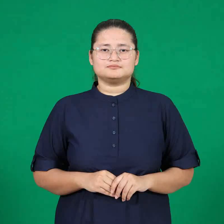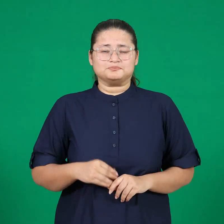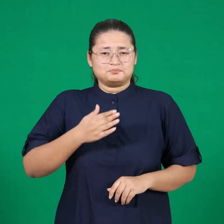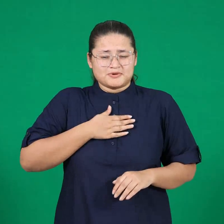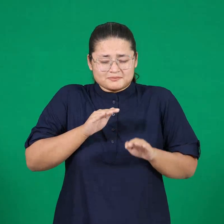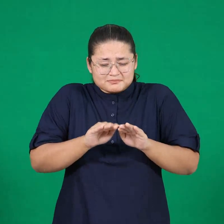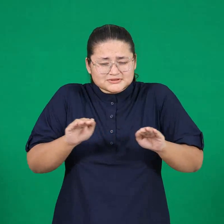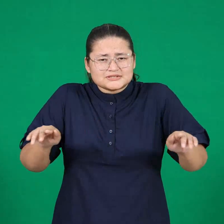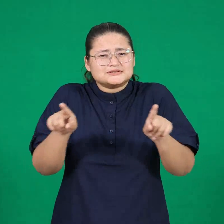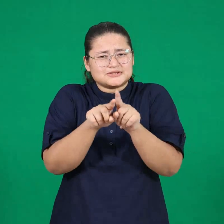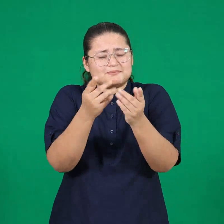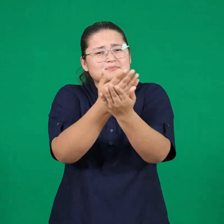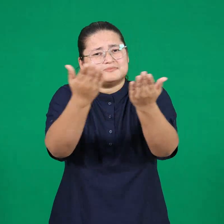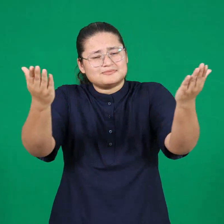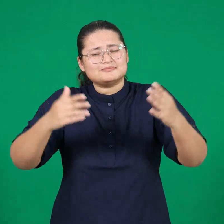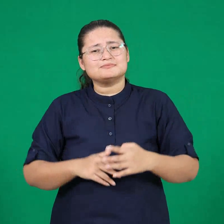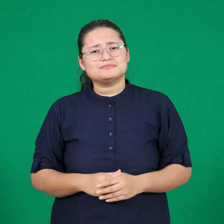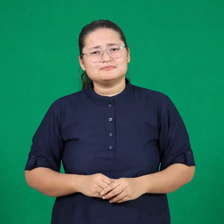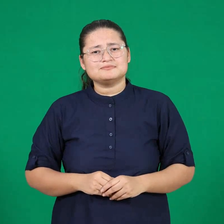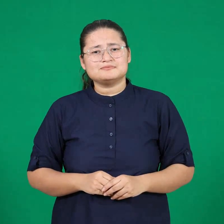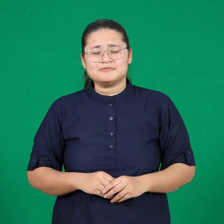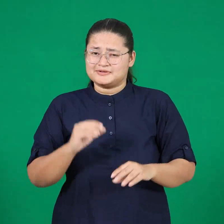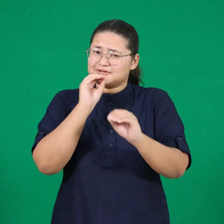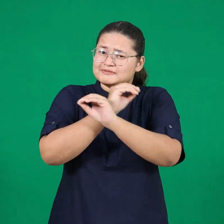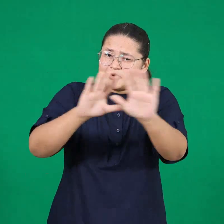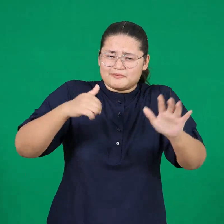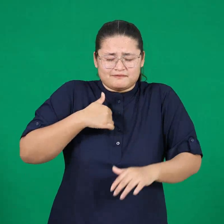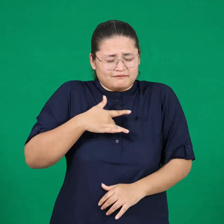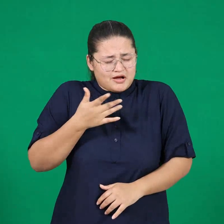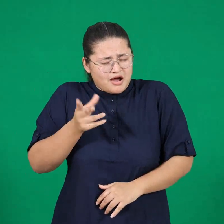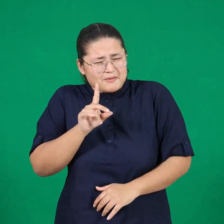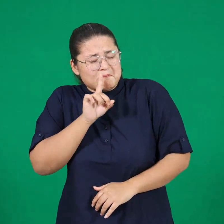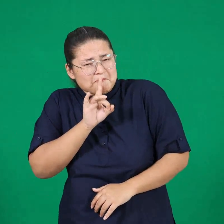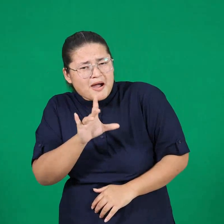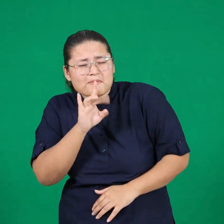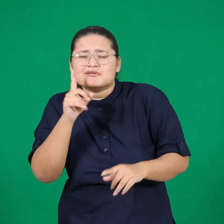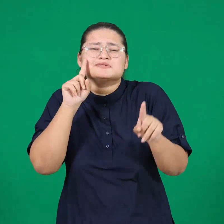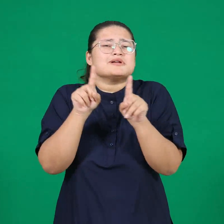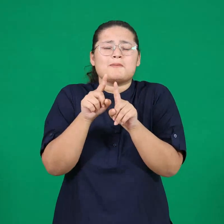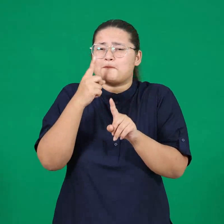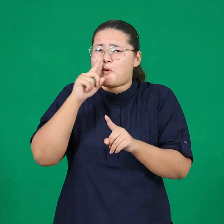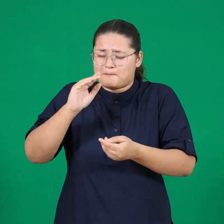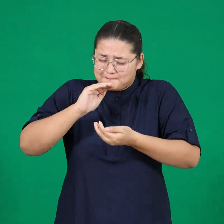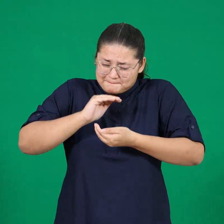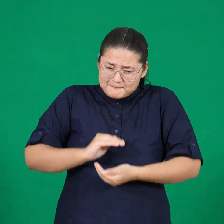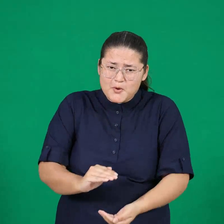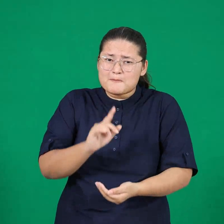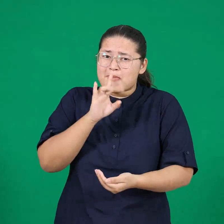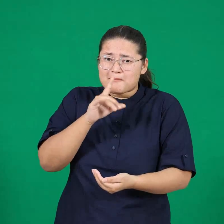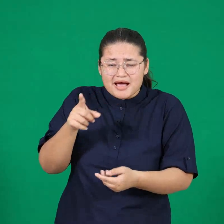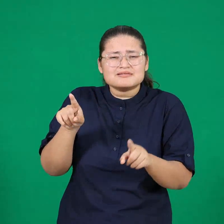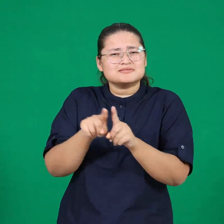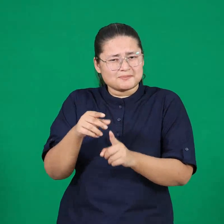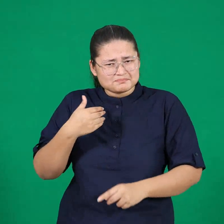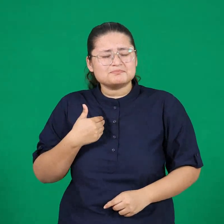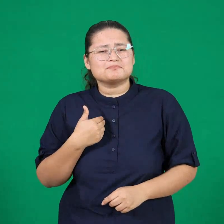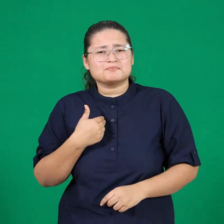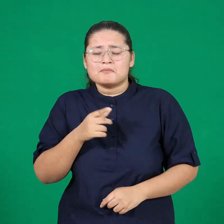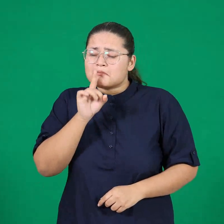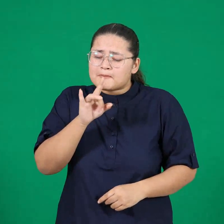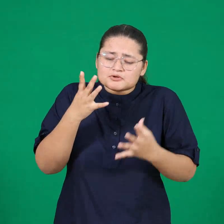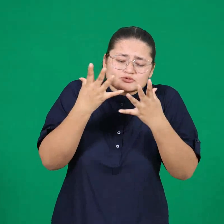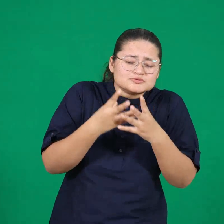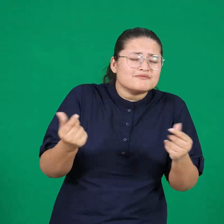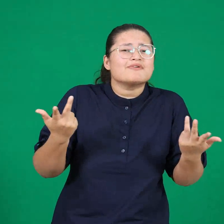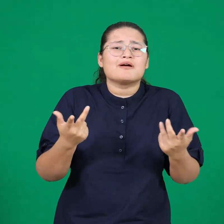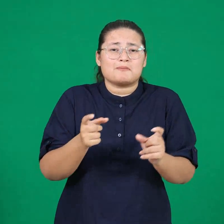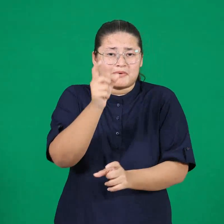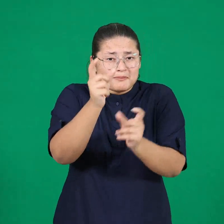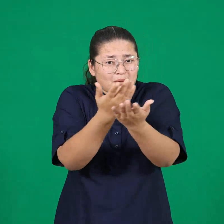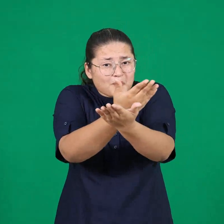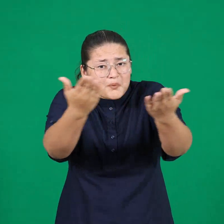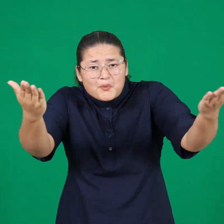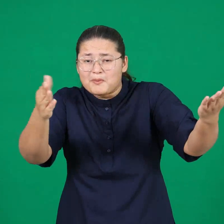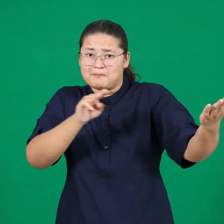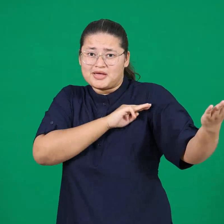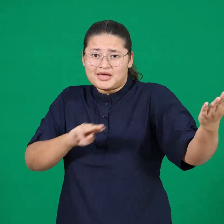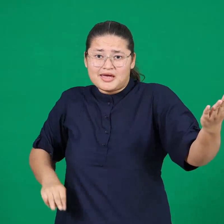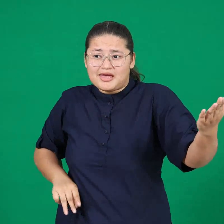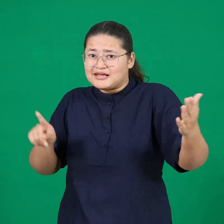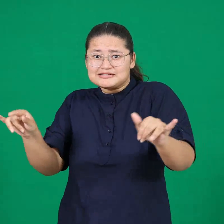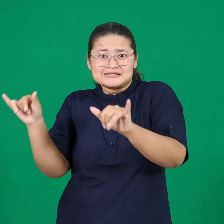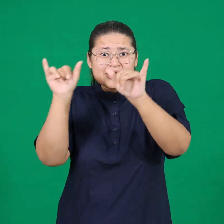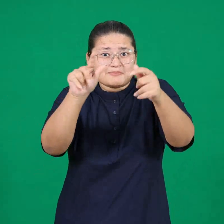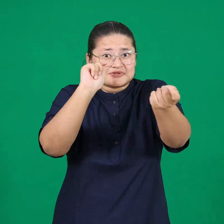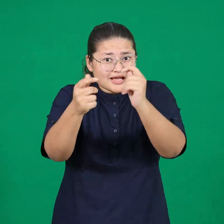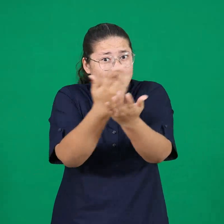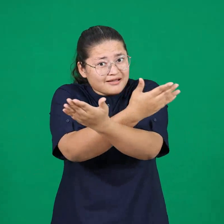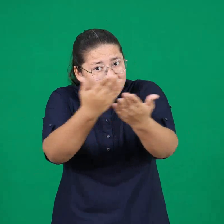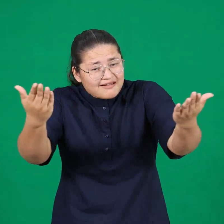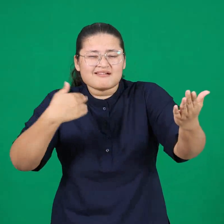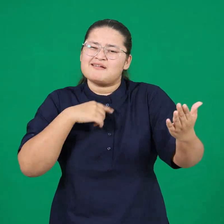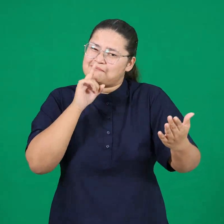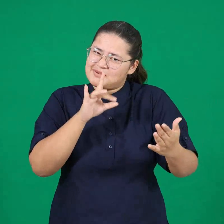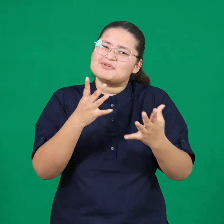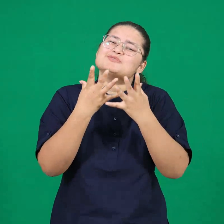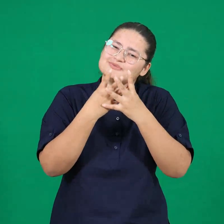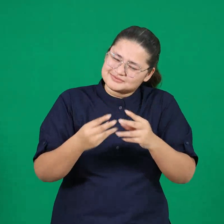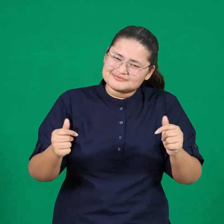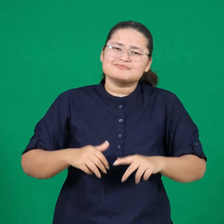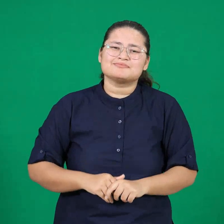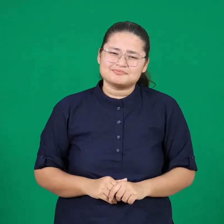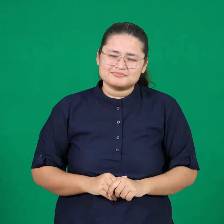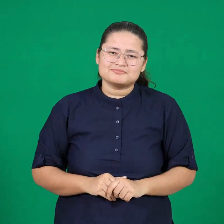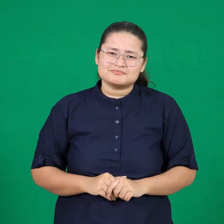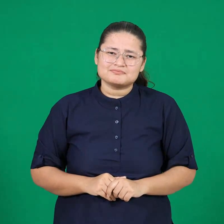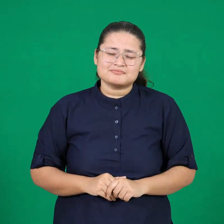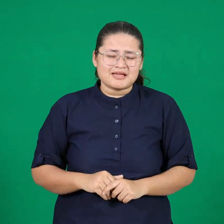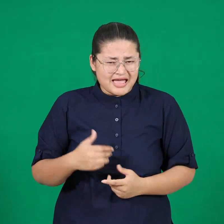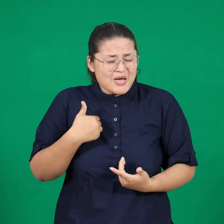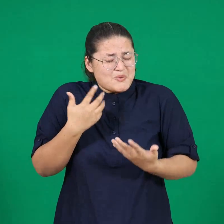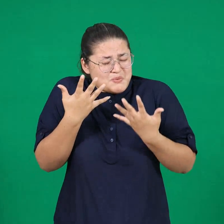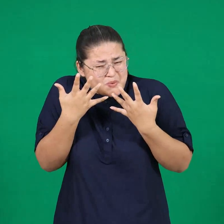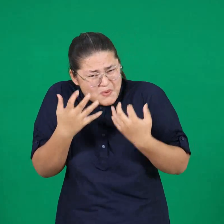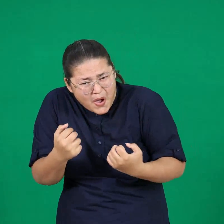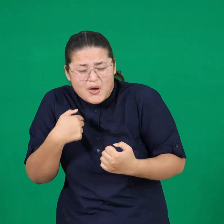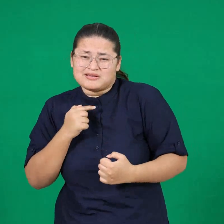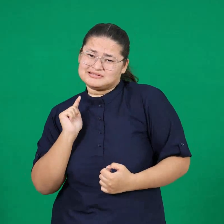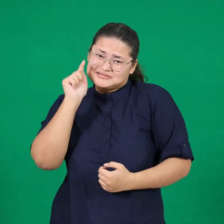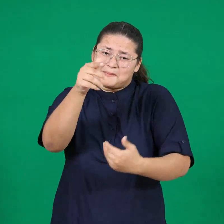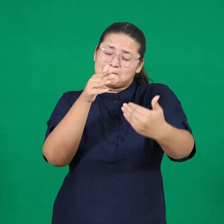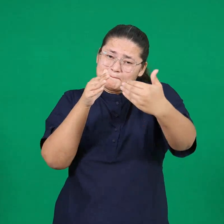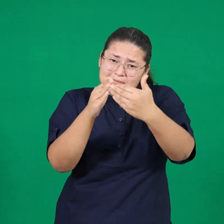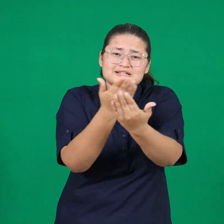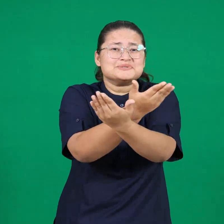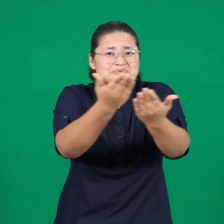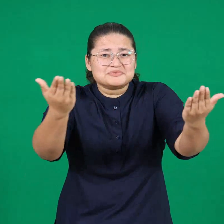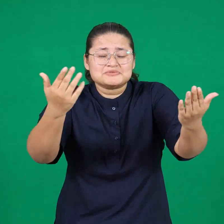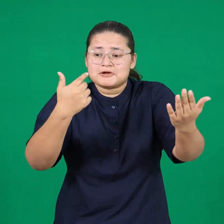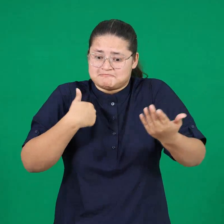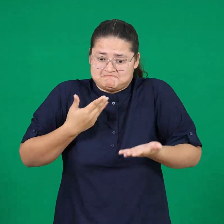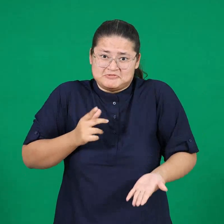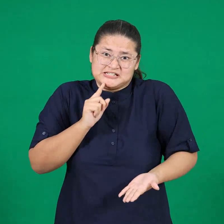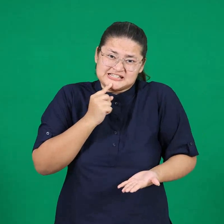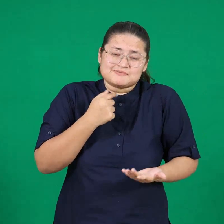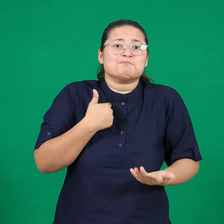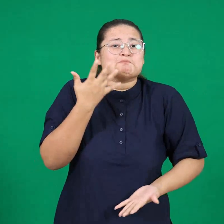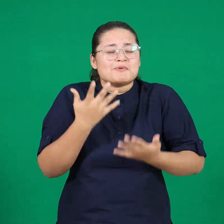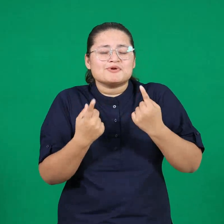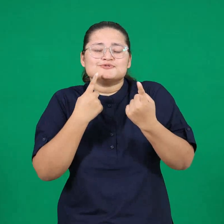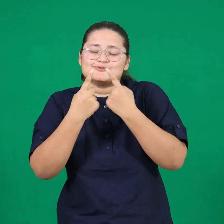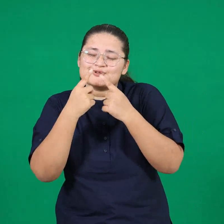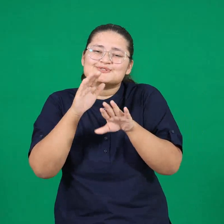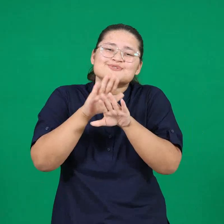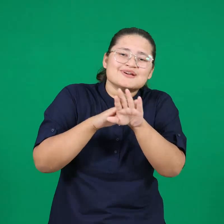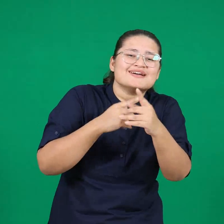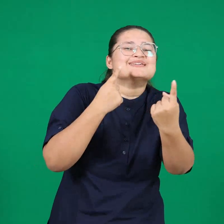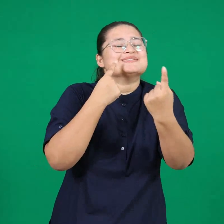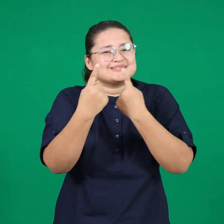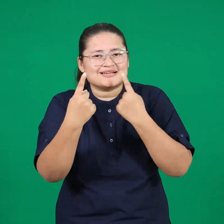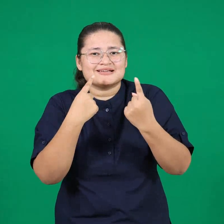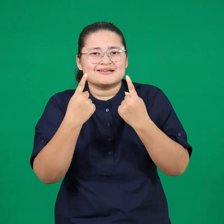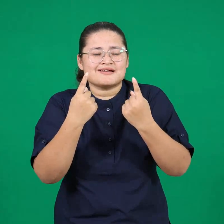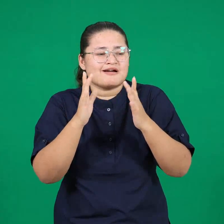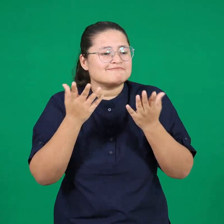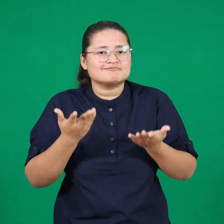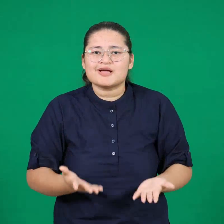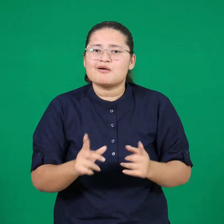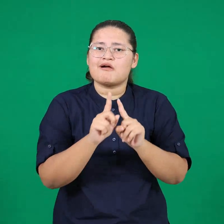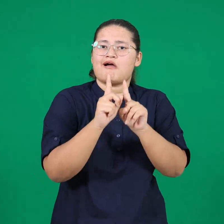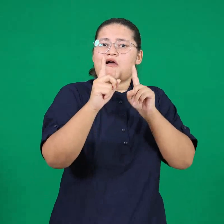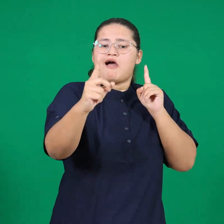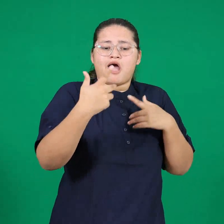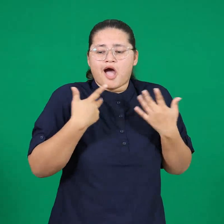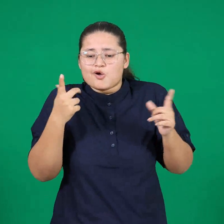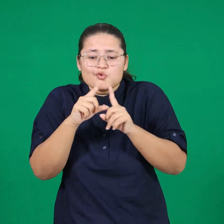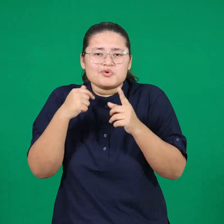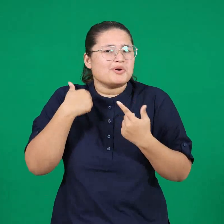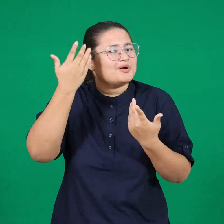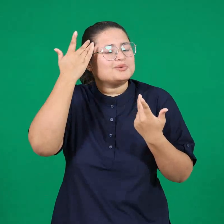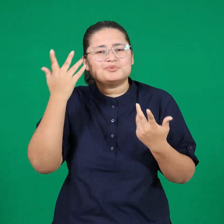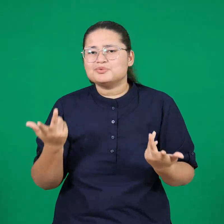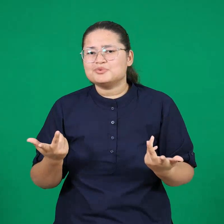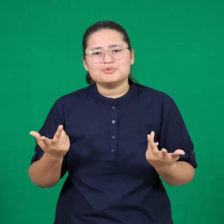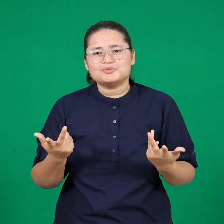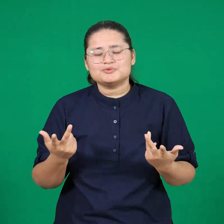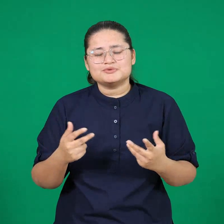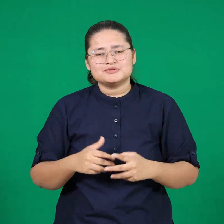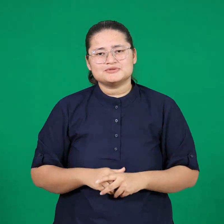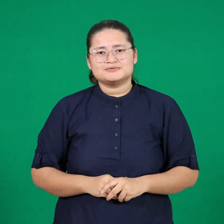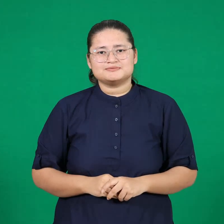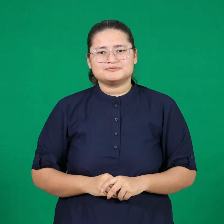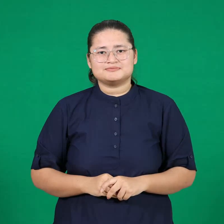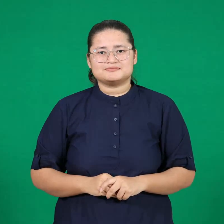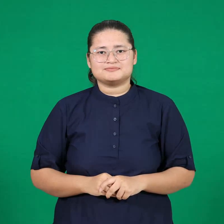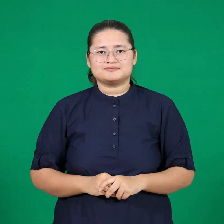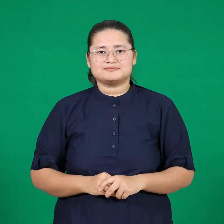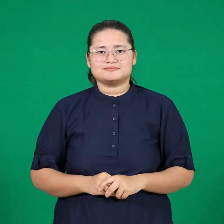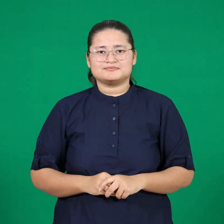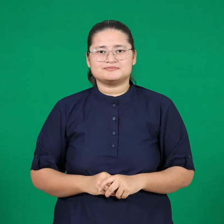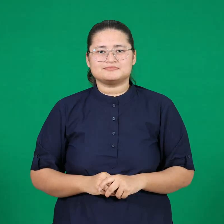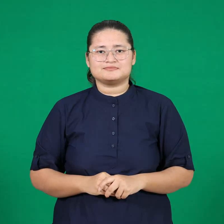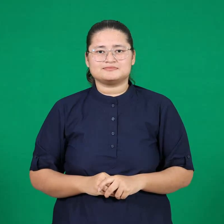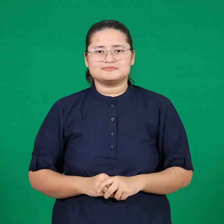My children, for whom I am again in the pains of childbirth until Christ is formed in you, how I wish I could be with you now and change my tone, because I am perplexed about you.